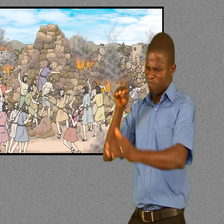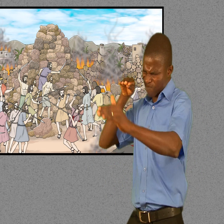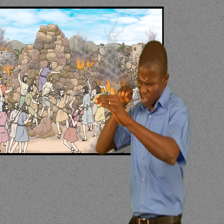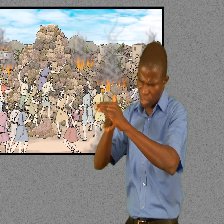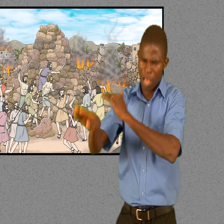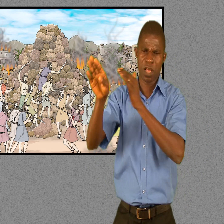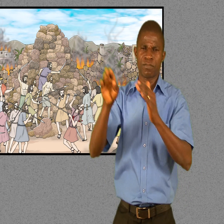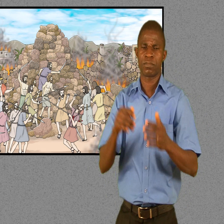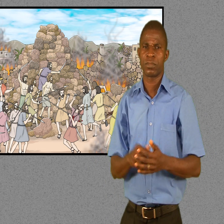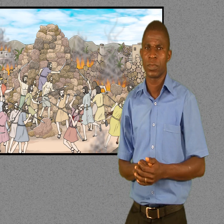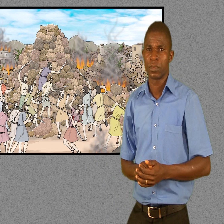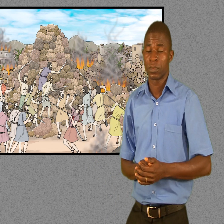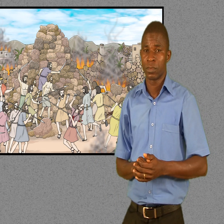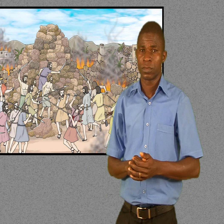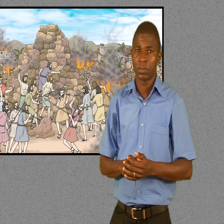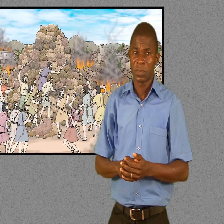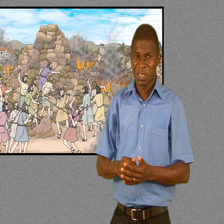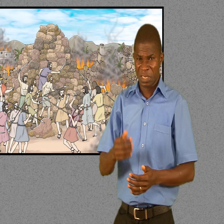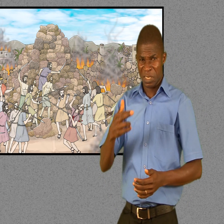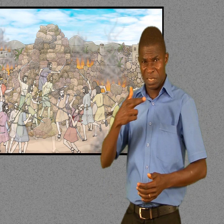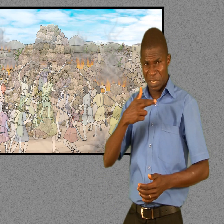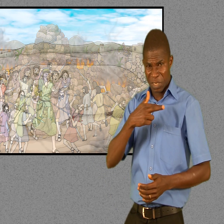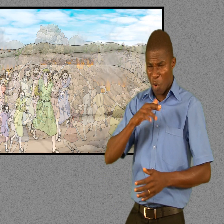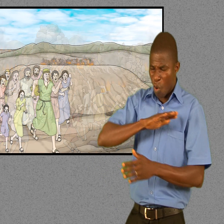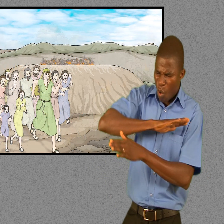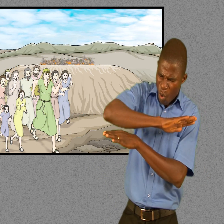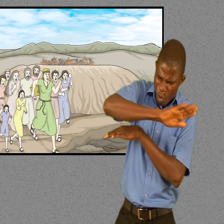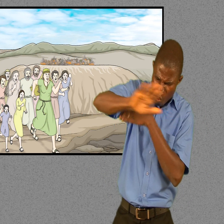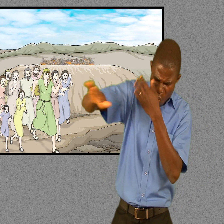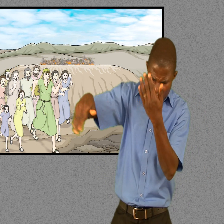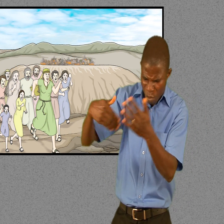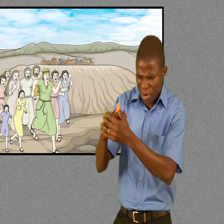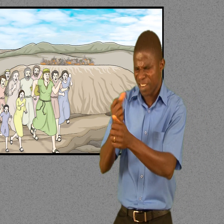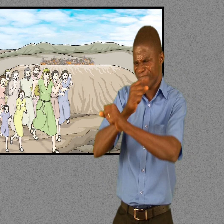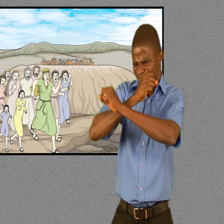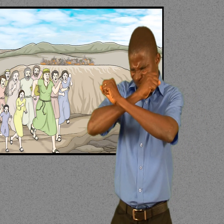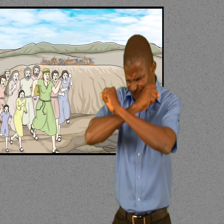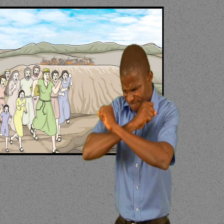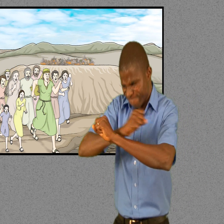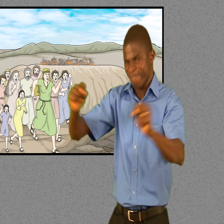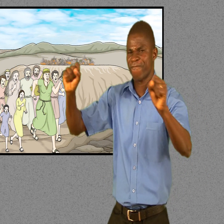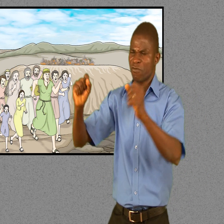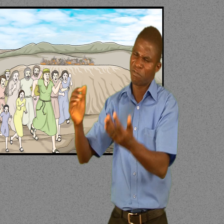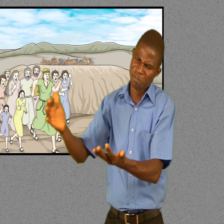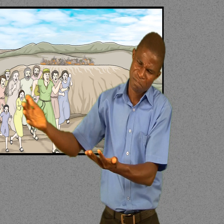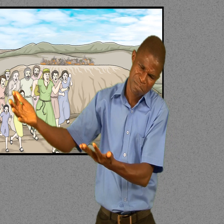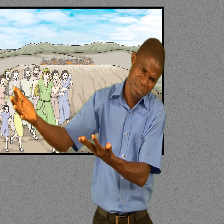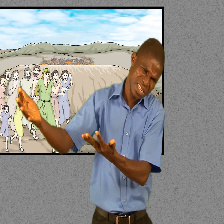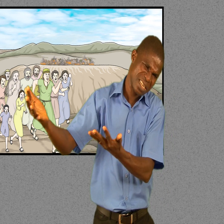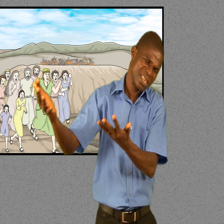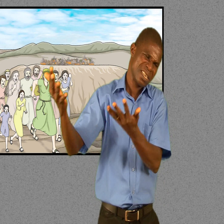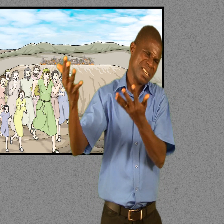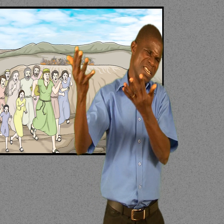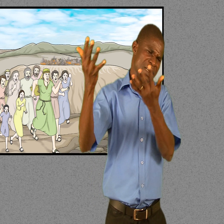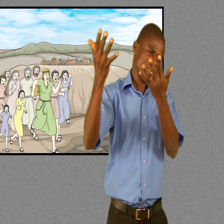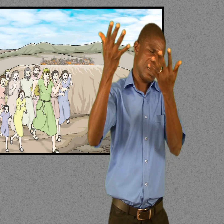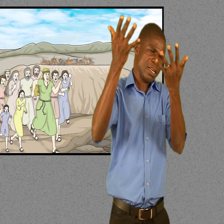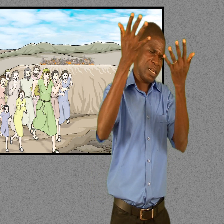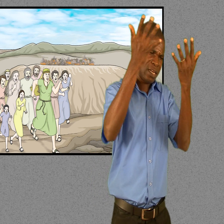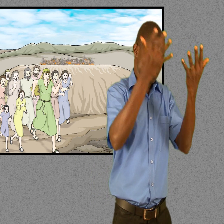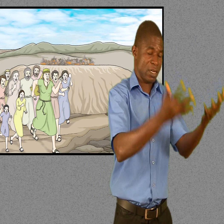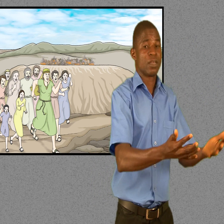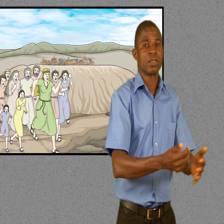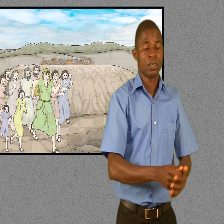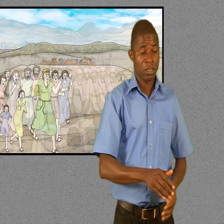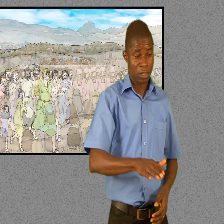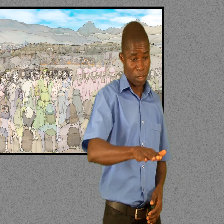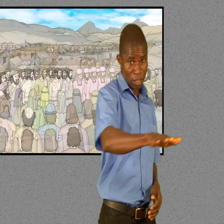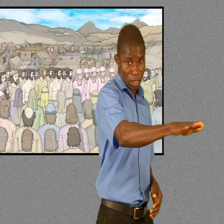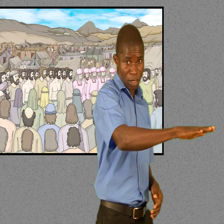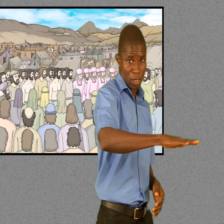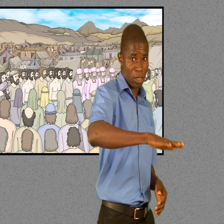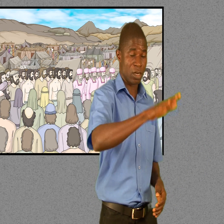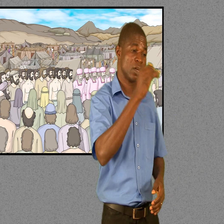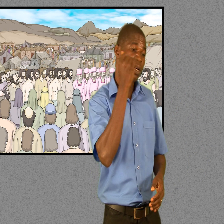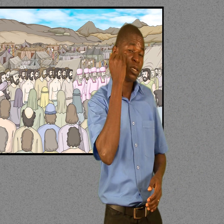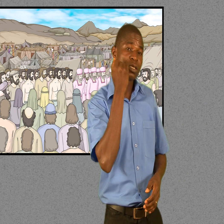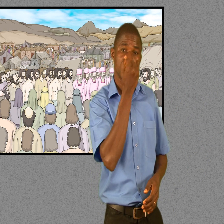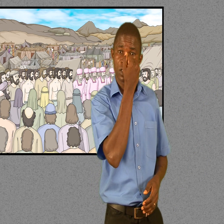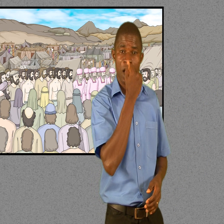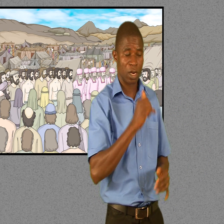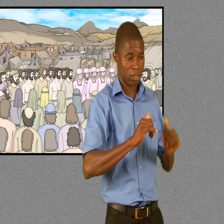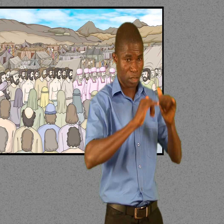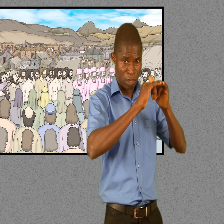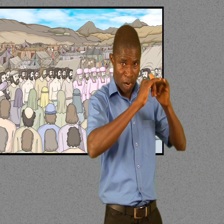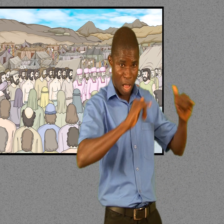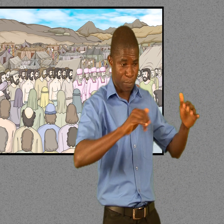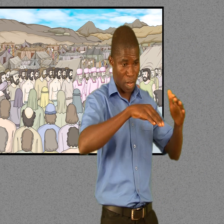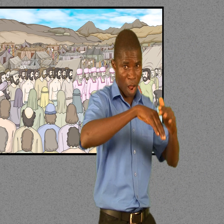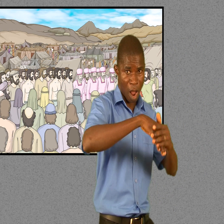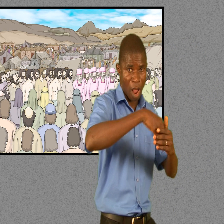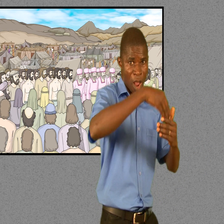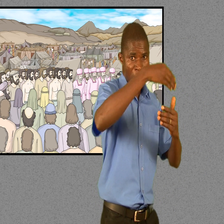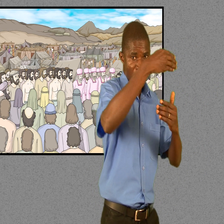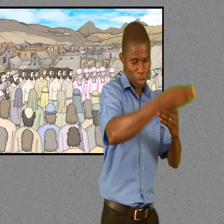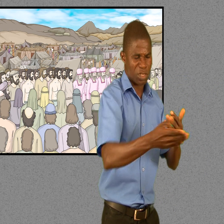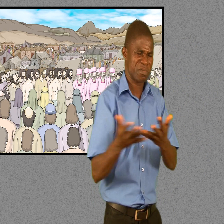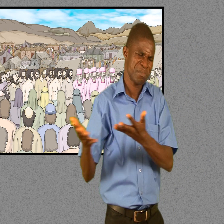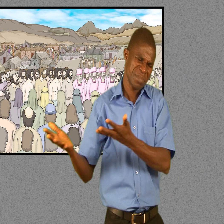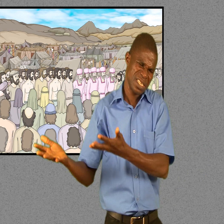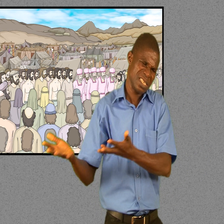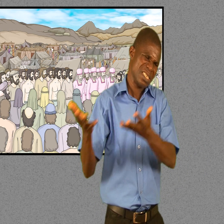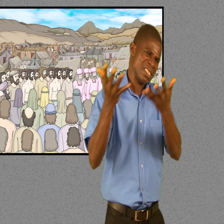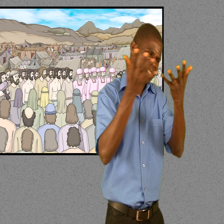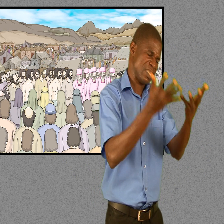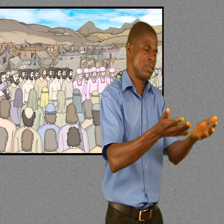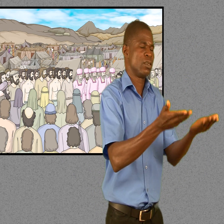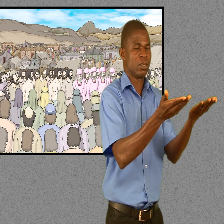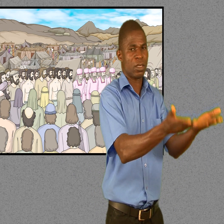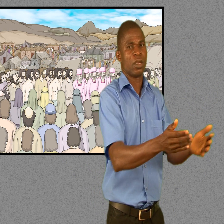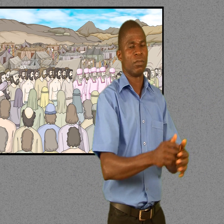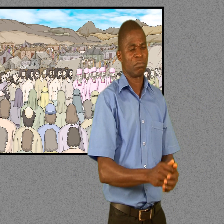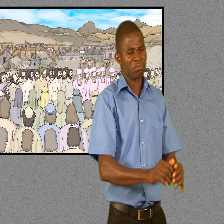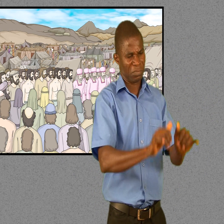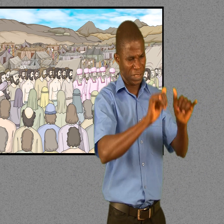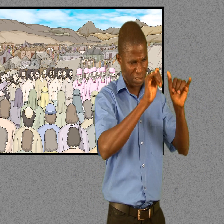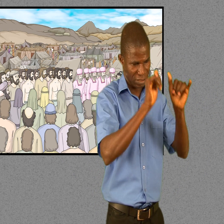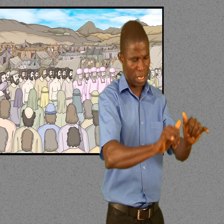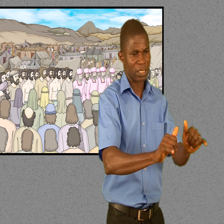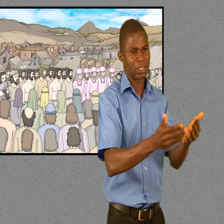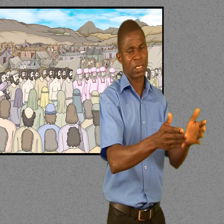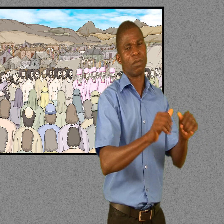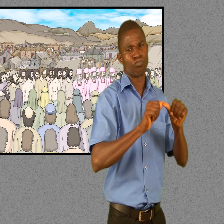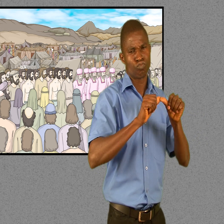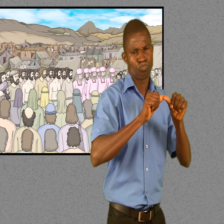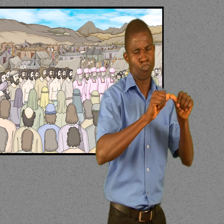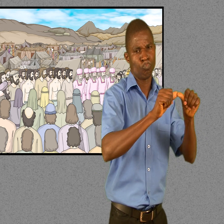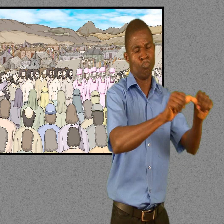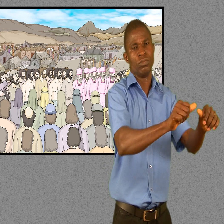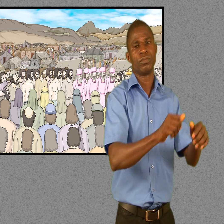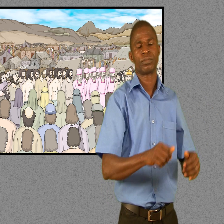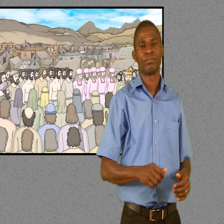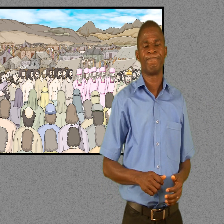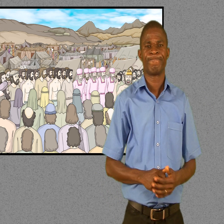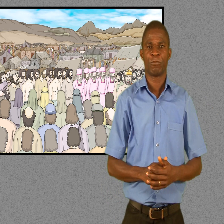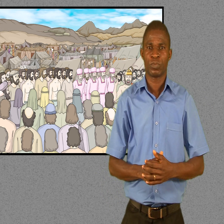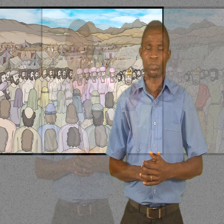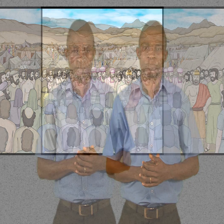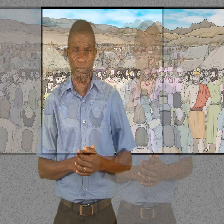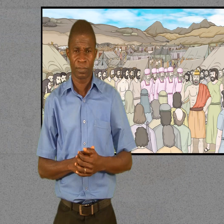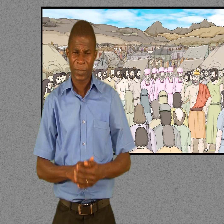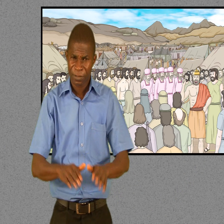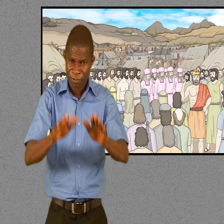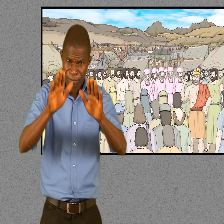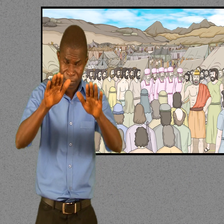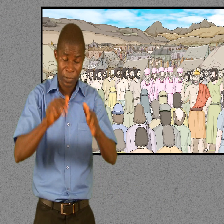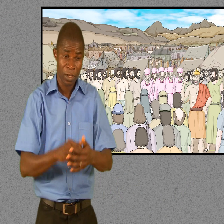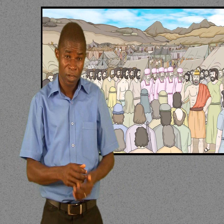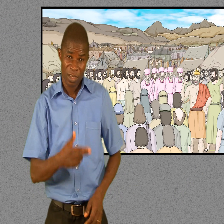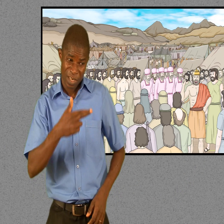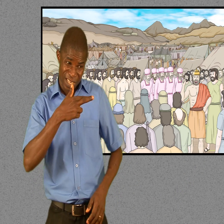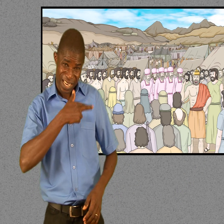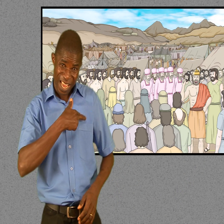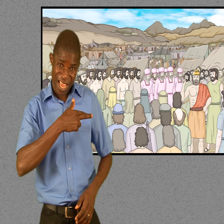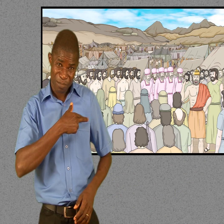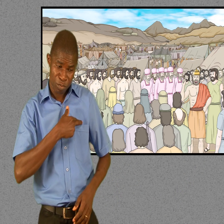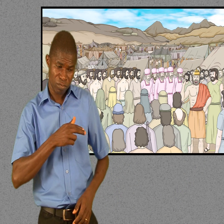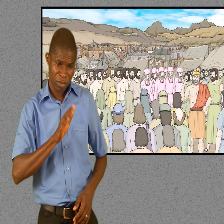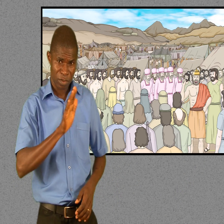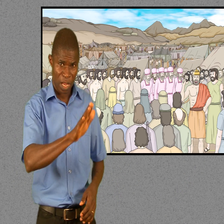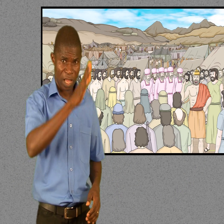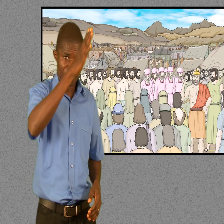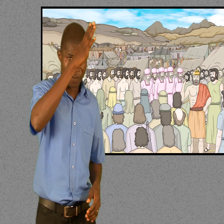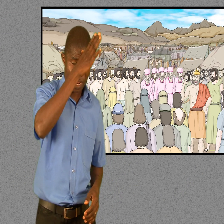So the young spies went in and brought out Rahab, her father and mother and brothers, and all who belonged to her. They brought out her whole family and settled them outside the camp of Israel. Then the Israelites burned up the city and everything in it.